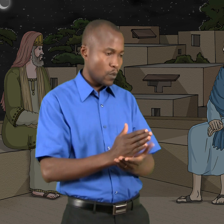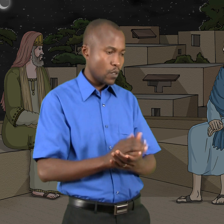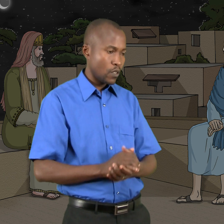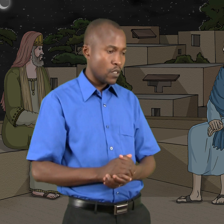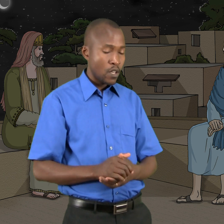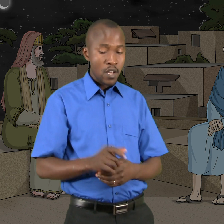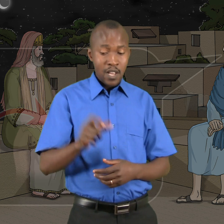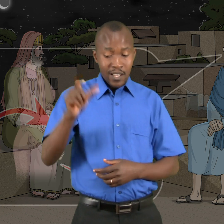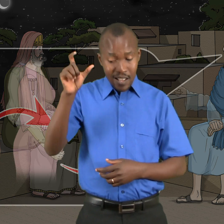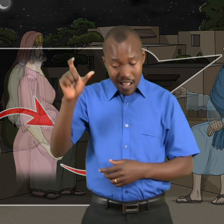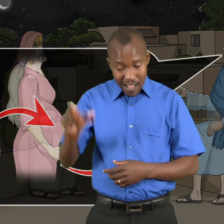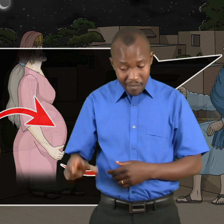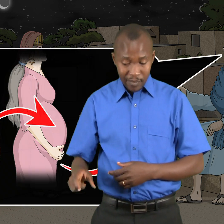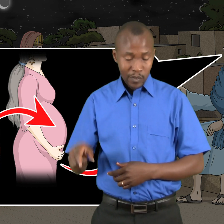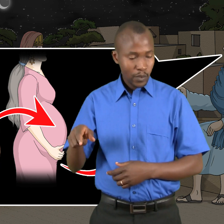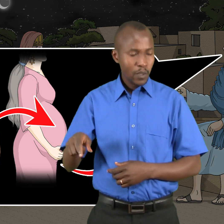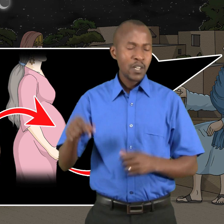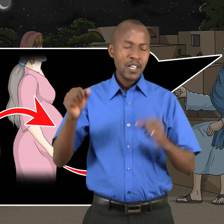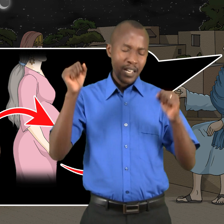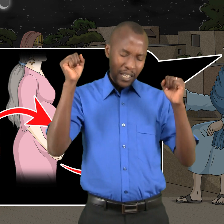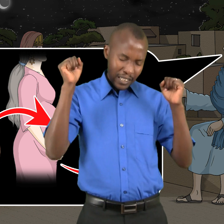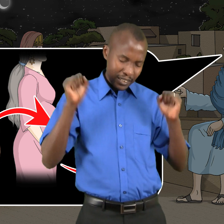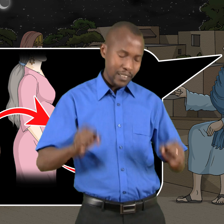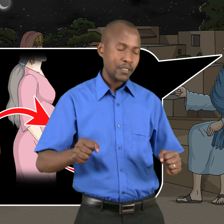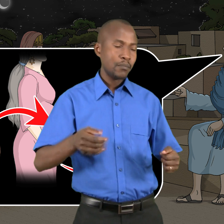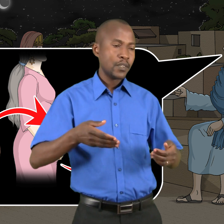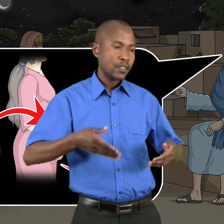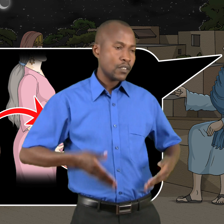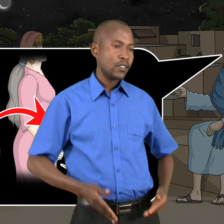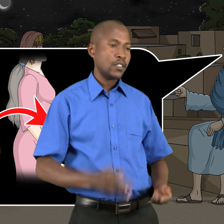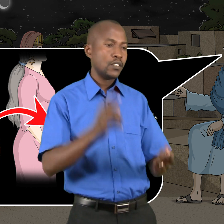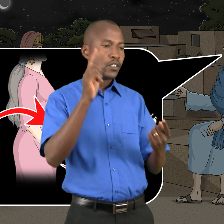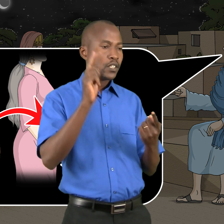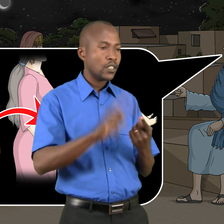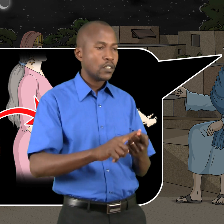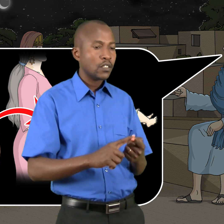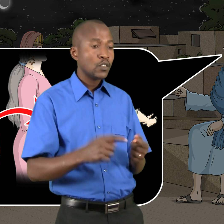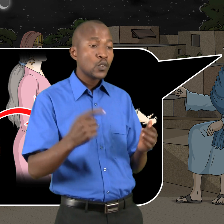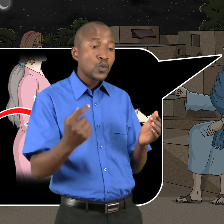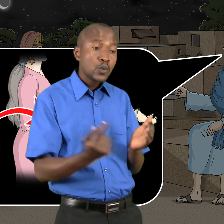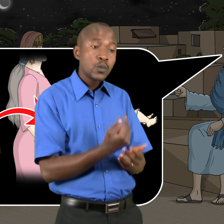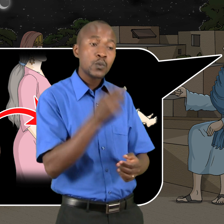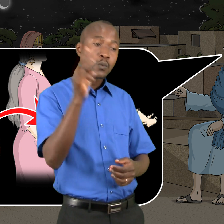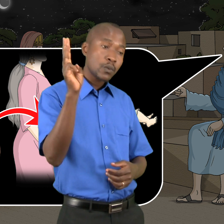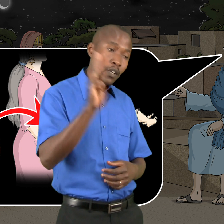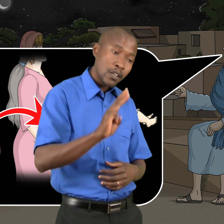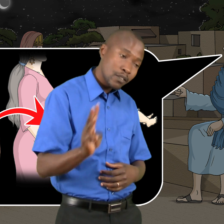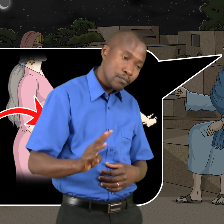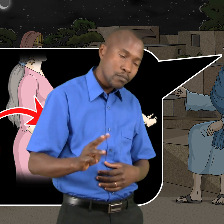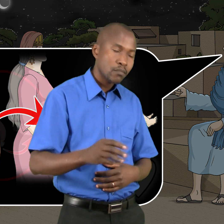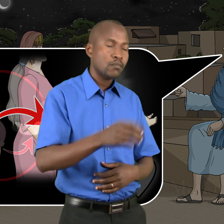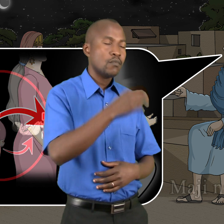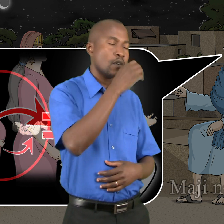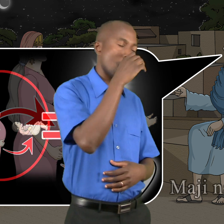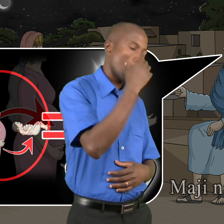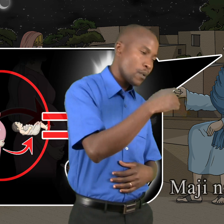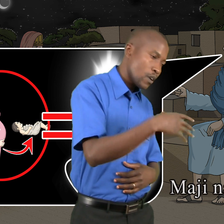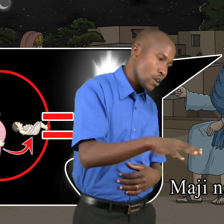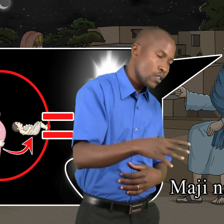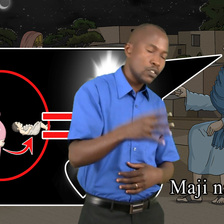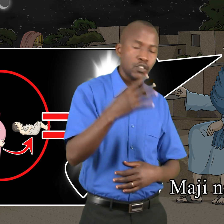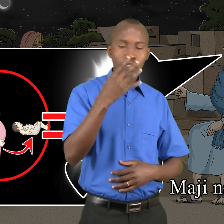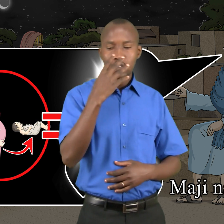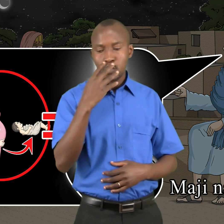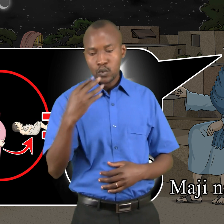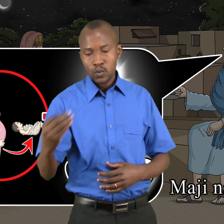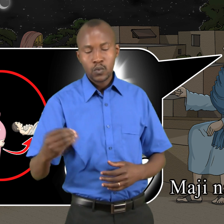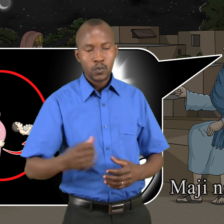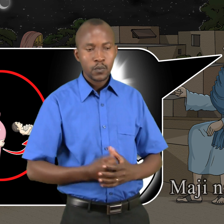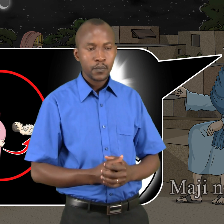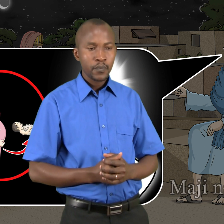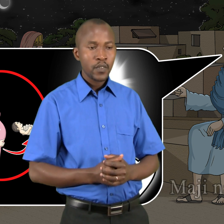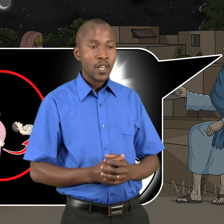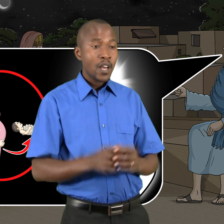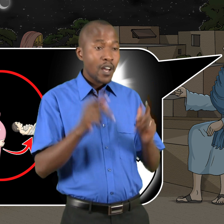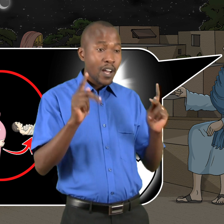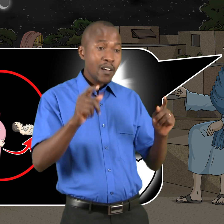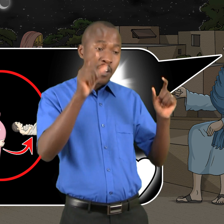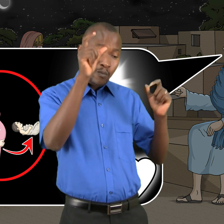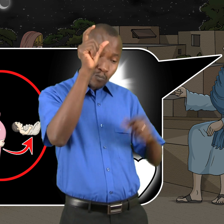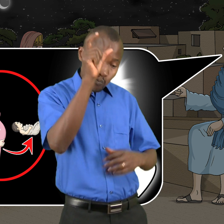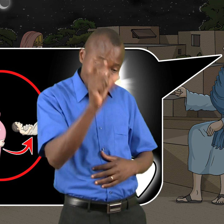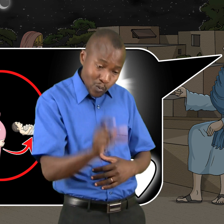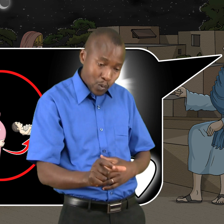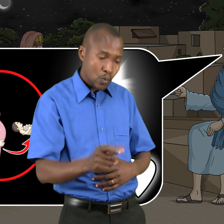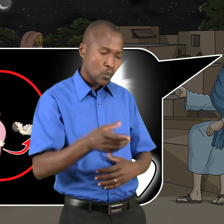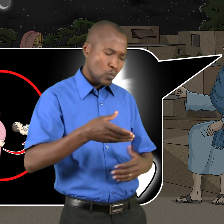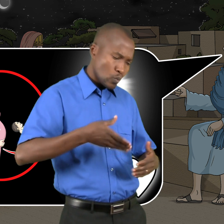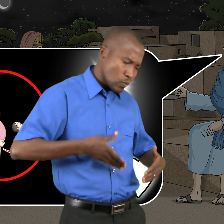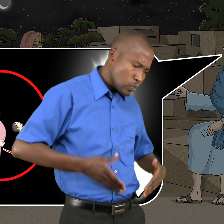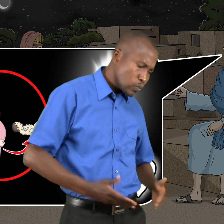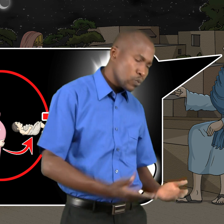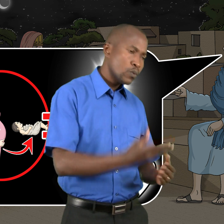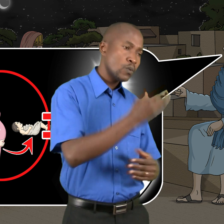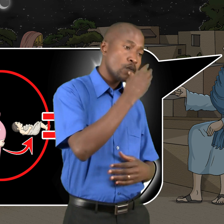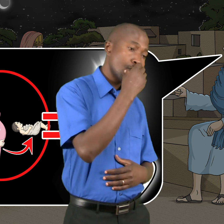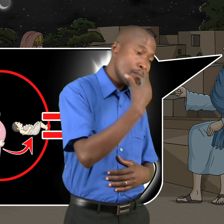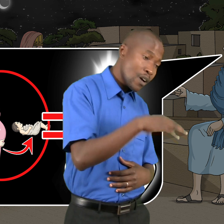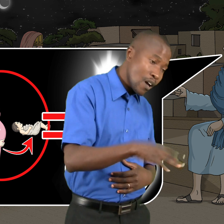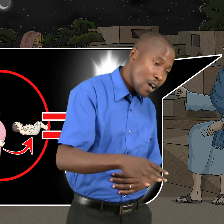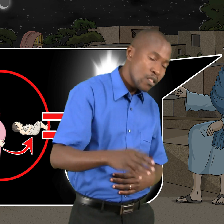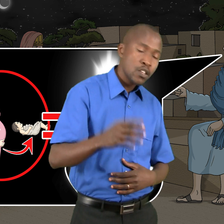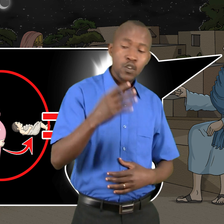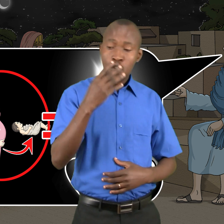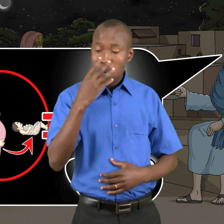Jesus answered, “Truly, truly, I tell you, no one can enter the kingdom of God unless he is born of water and the Spirit.